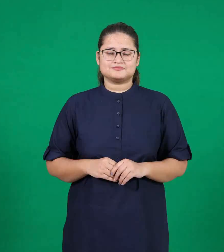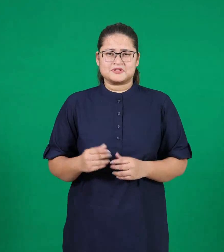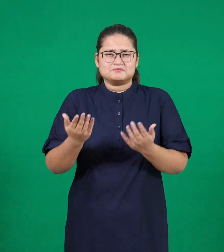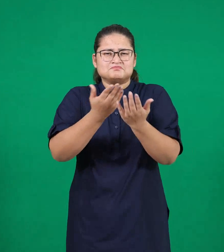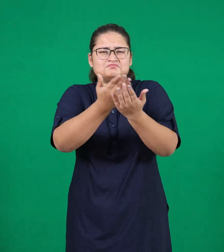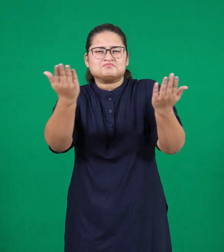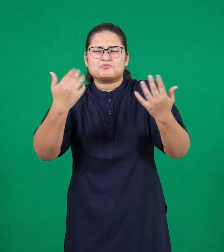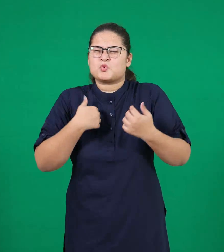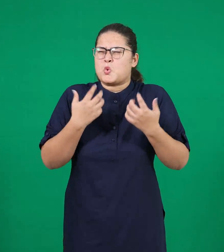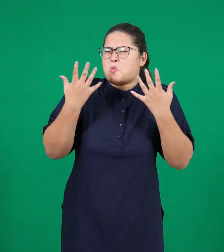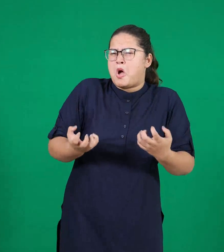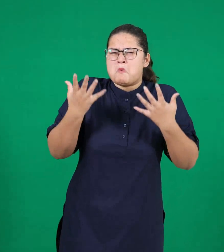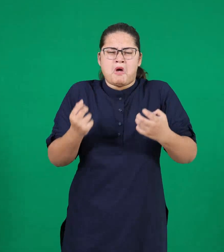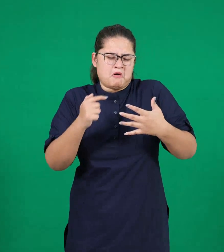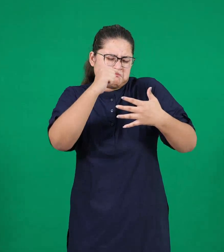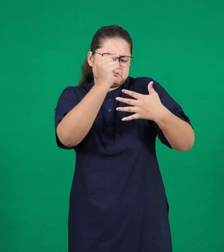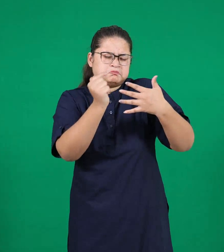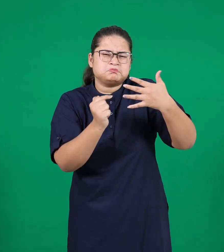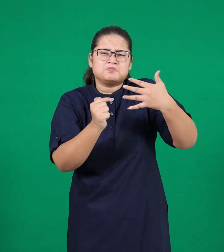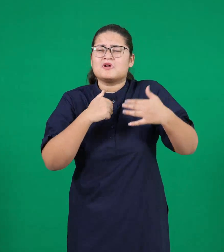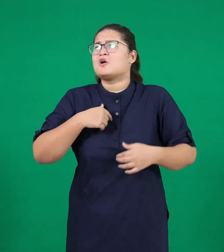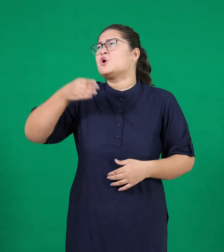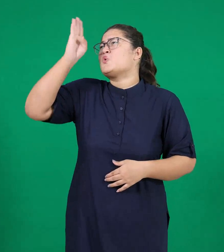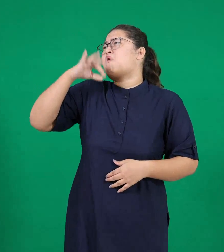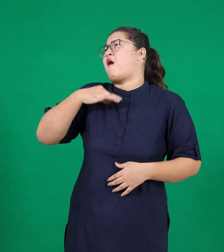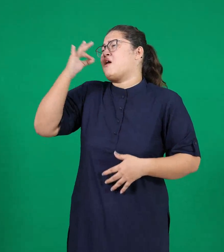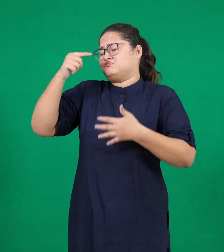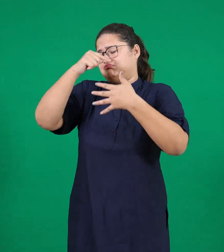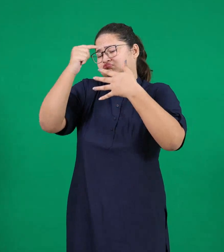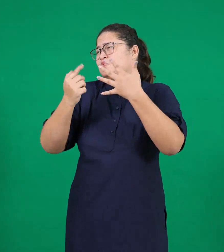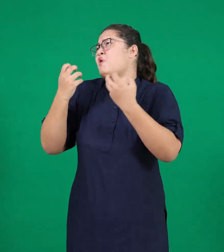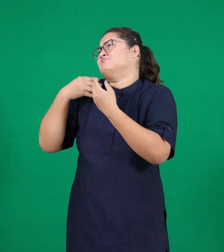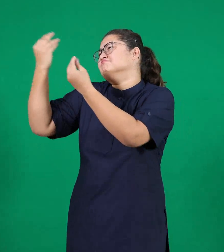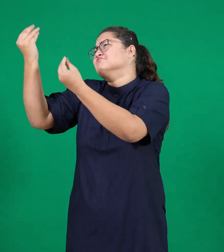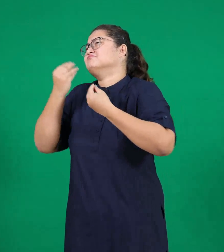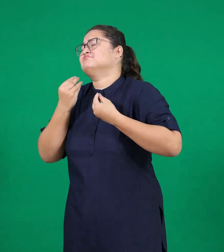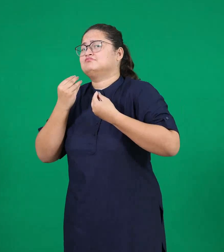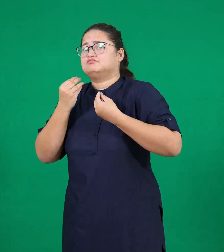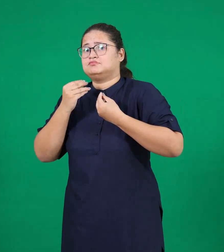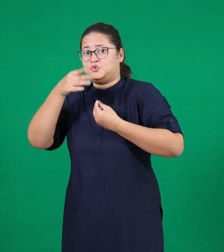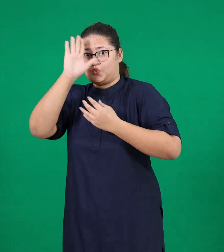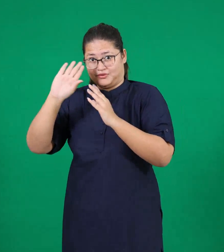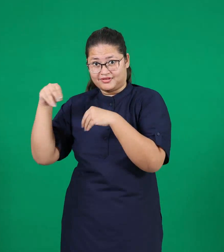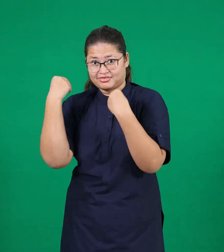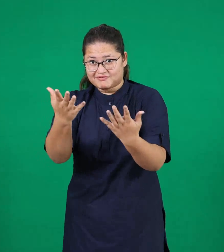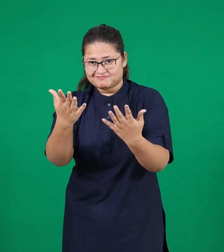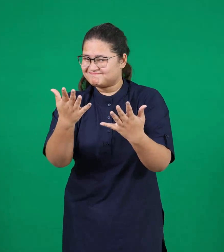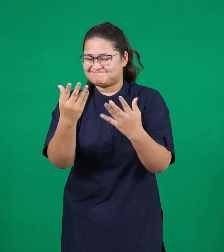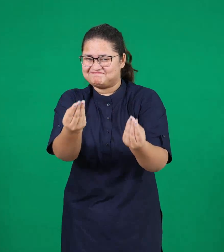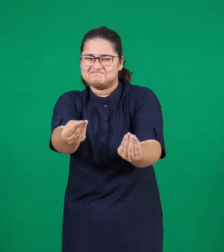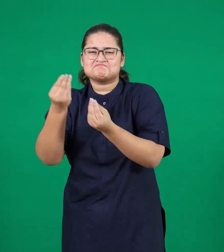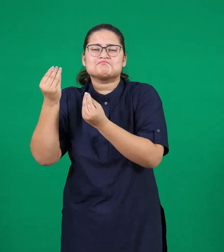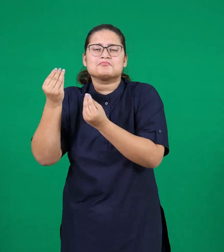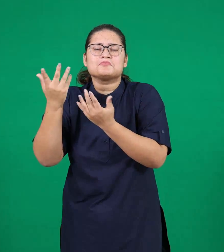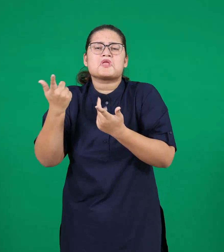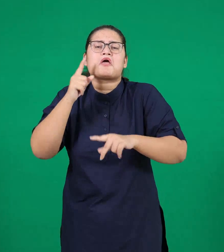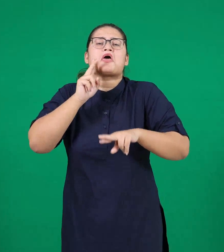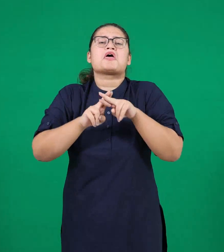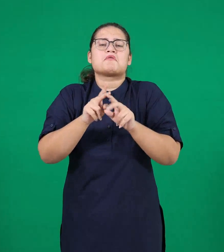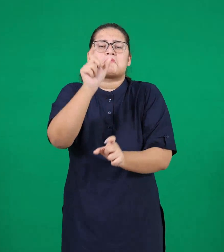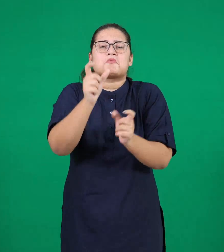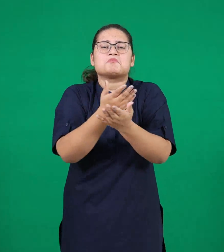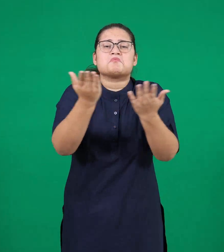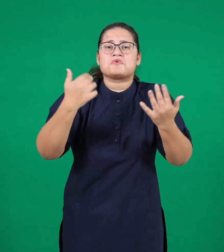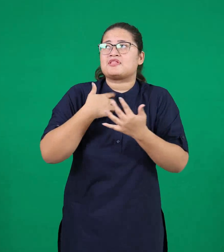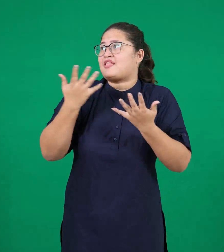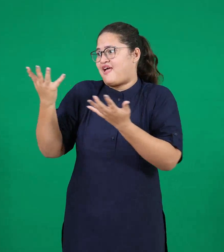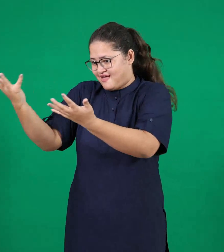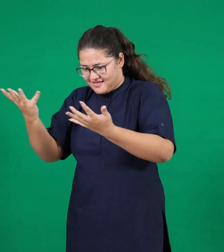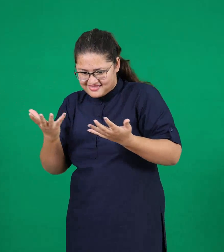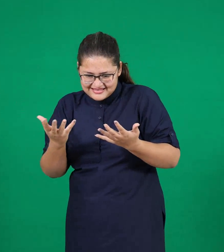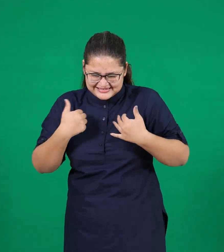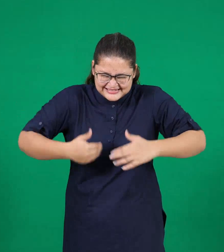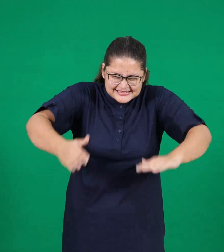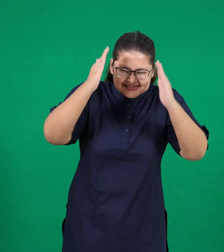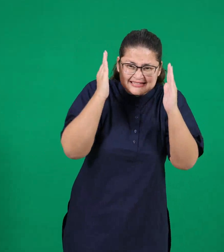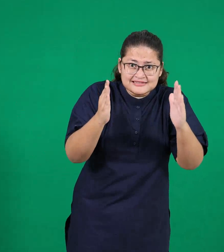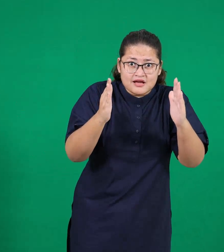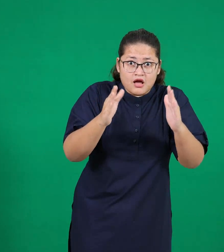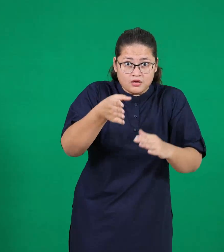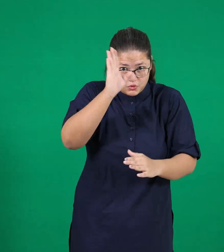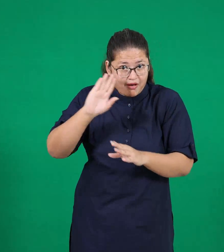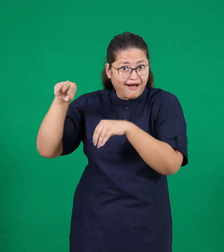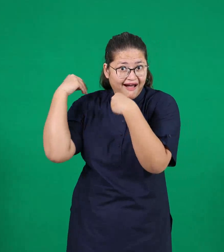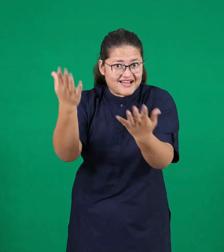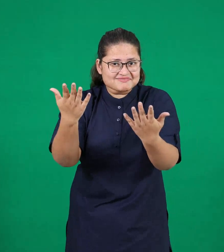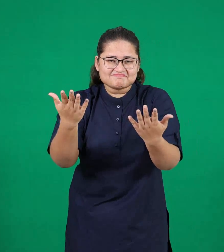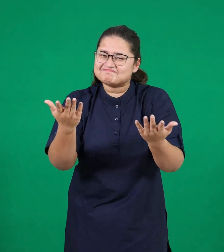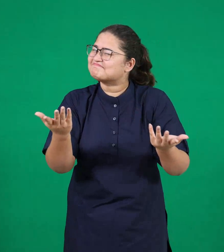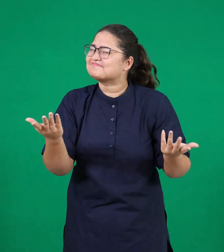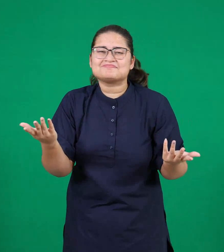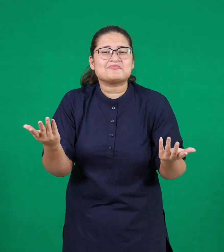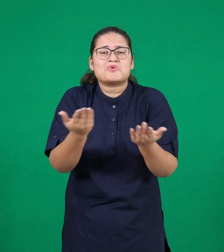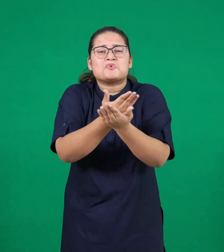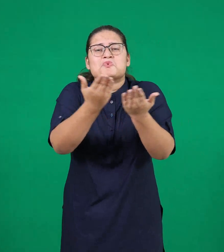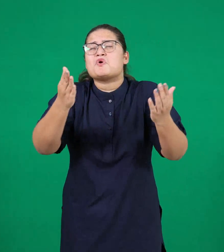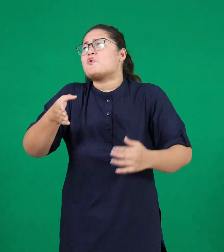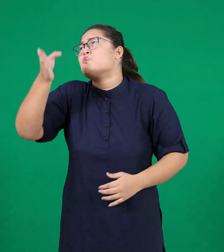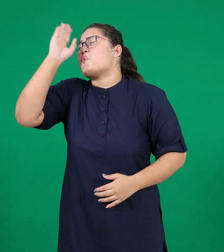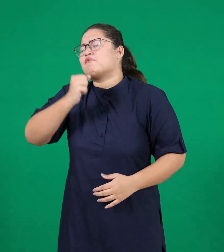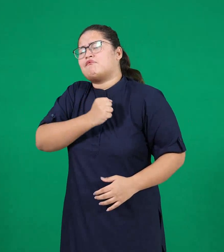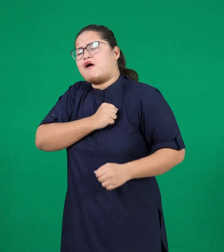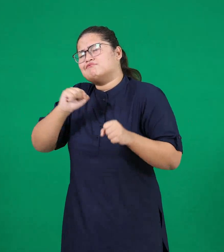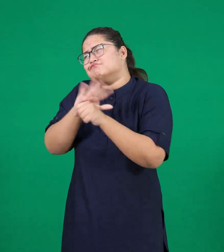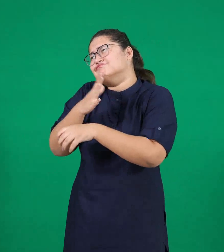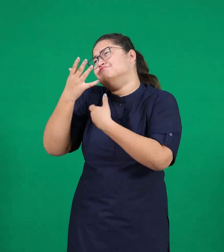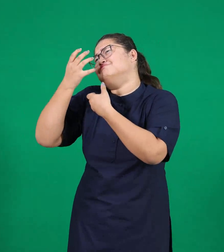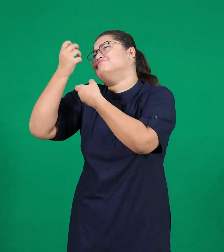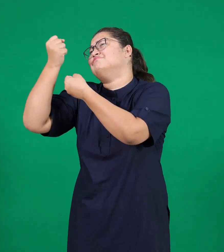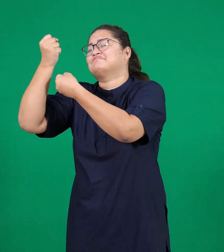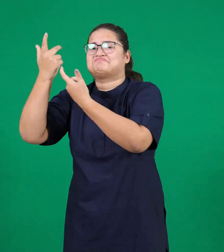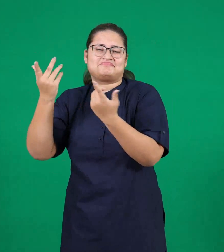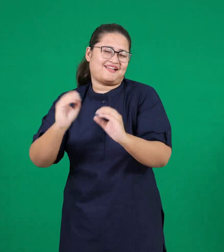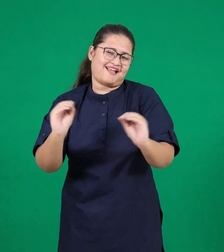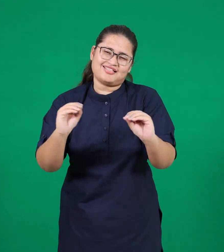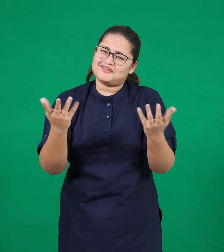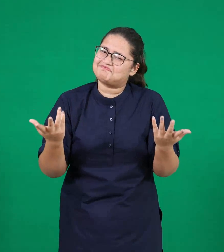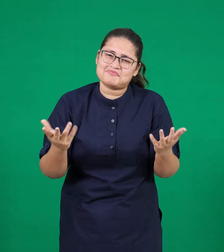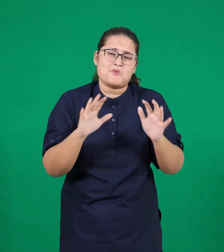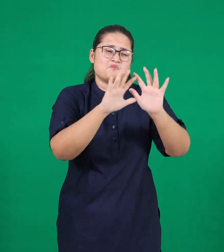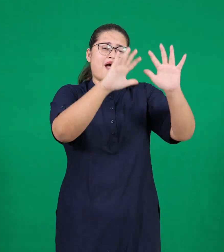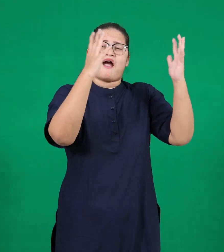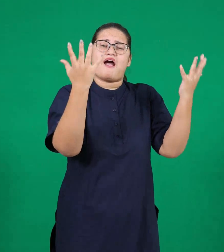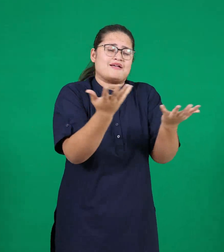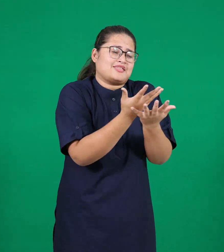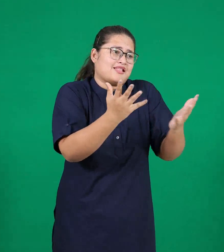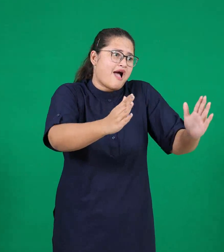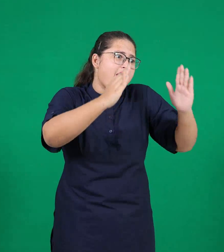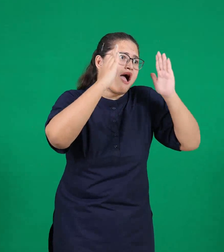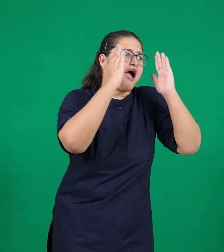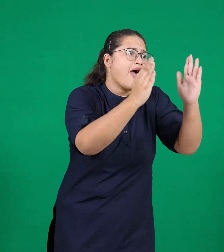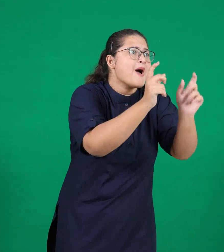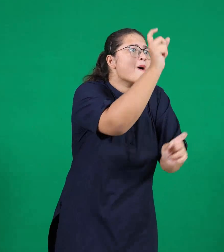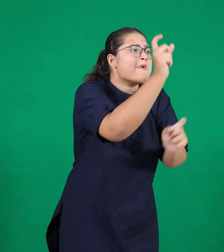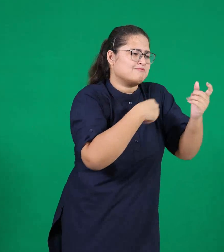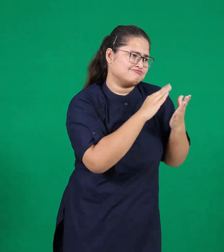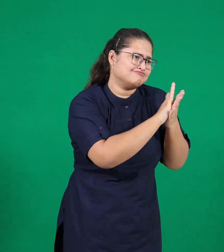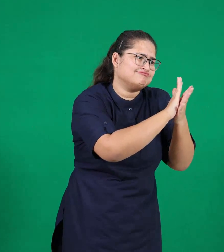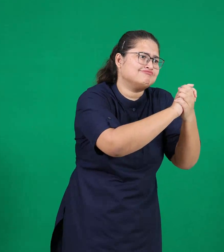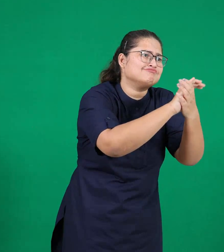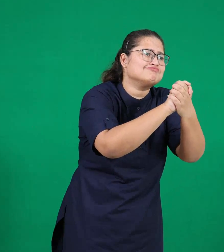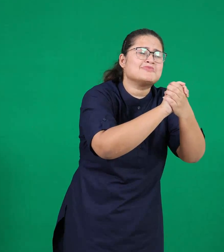And when you do ask, you do not receive, because you ask with wrong motives, that you may squander it on your pleasures. You adulteresses!